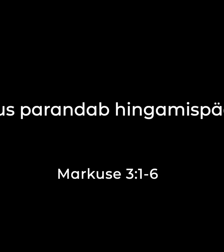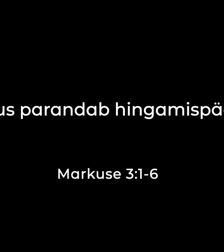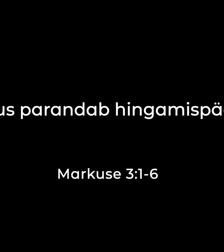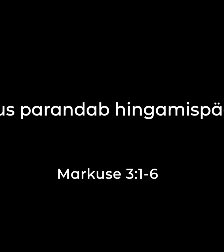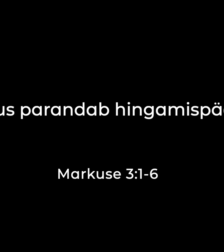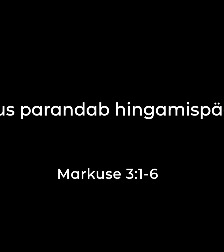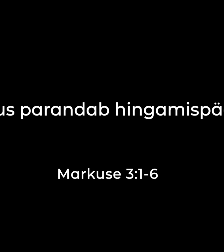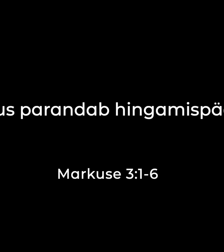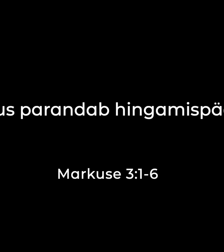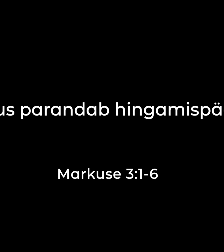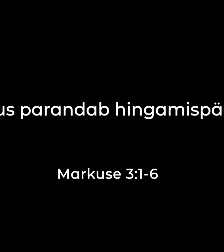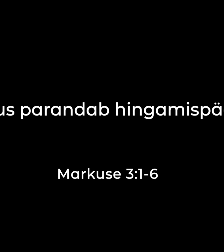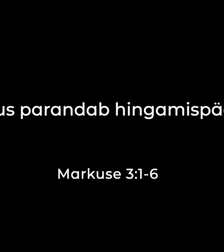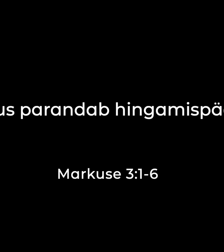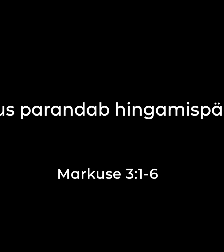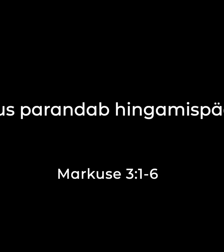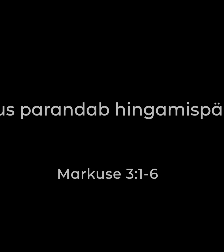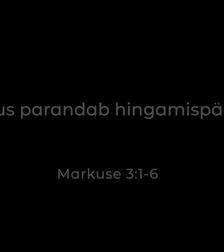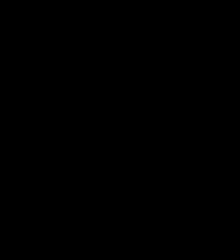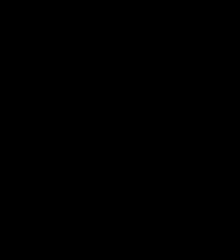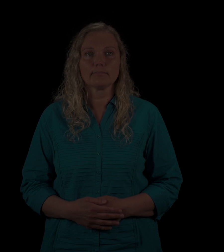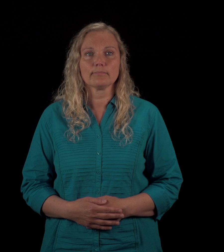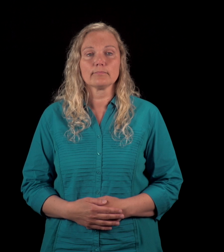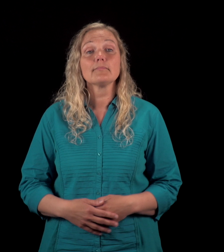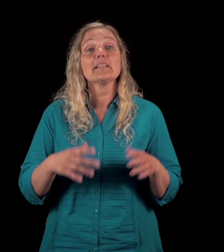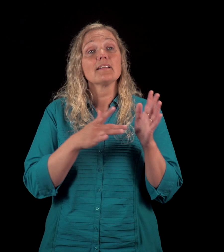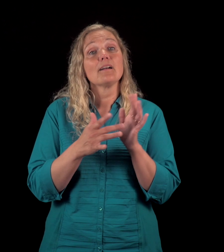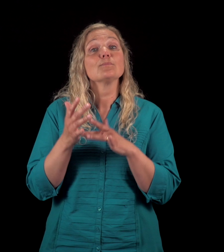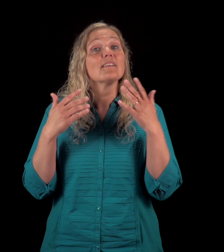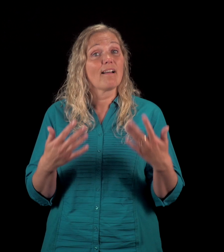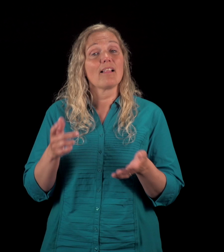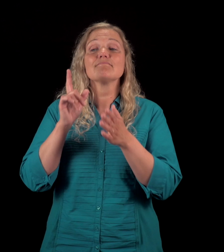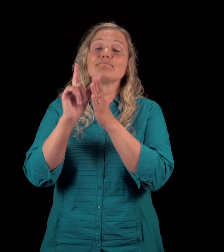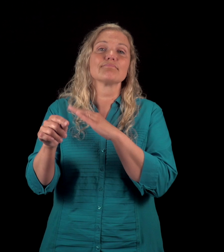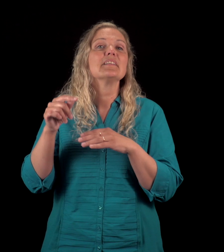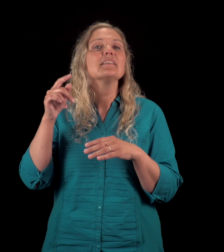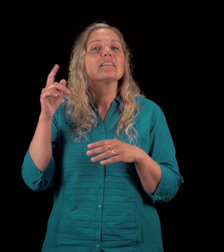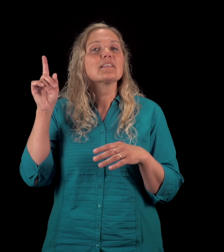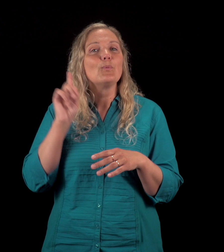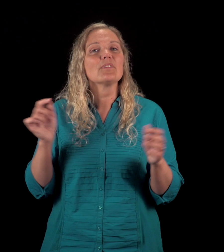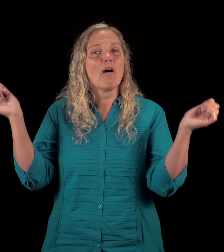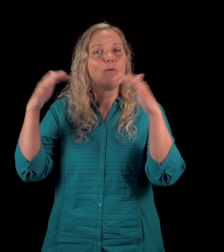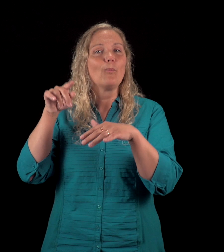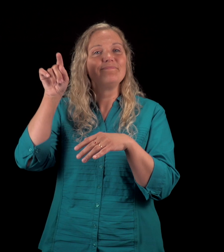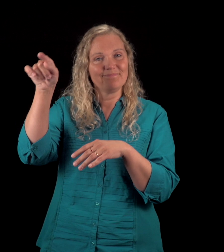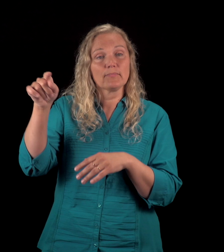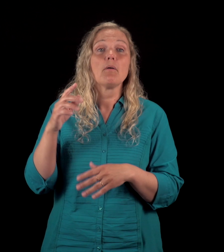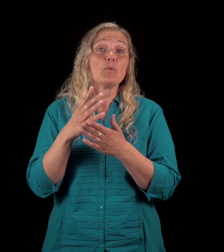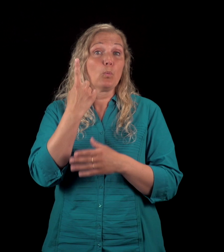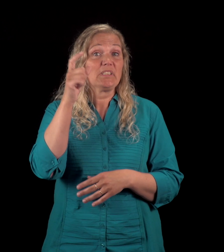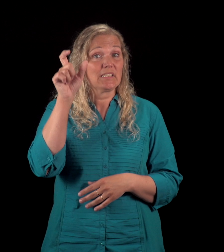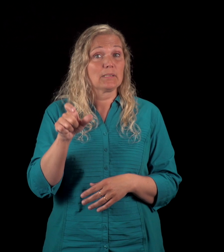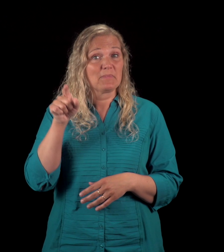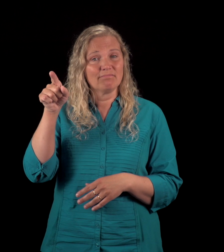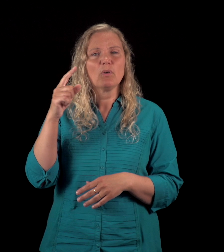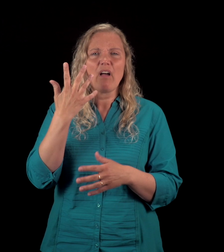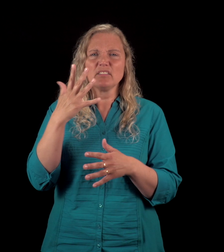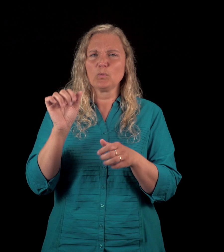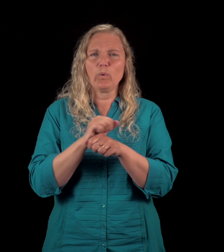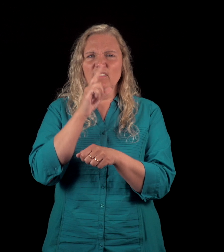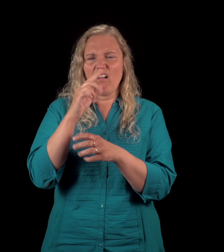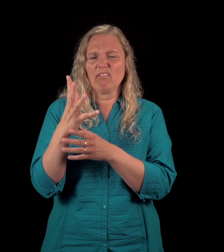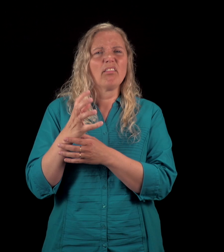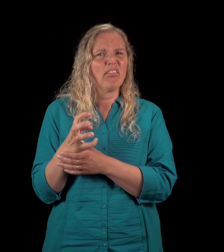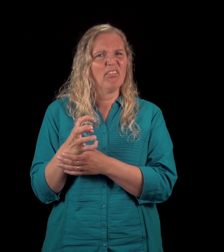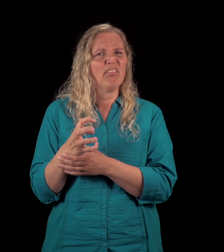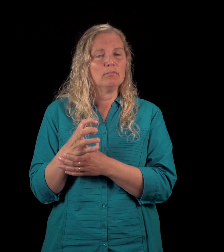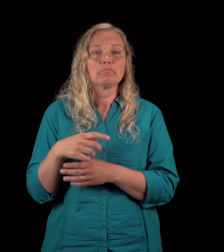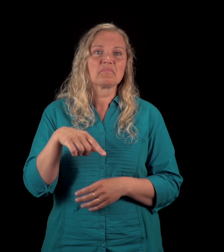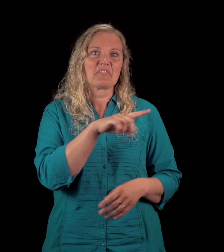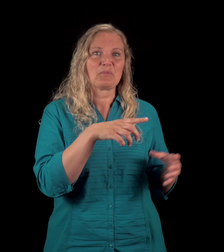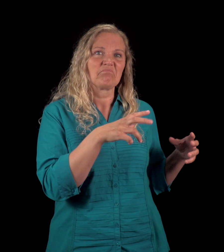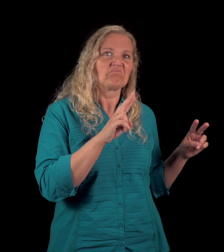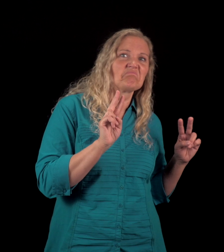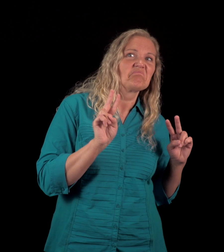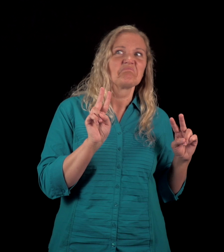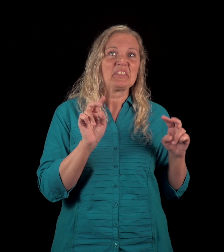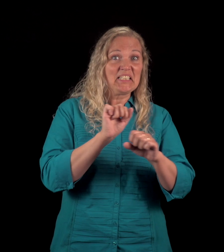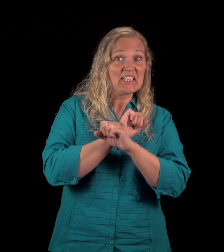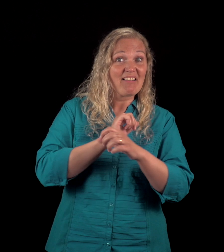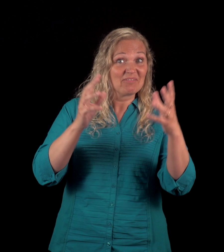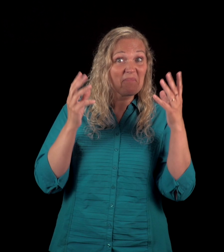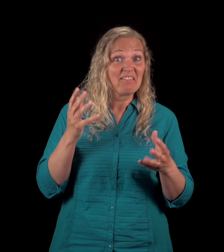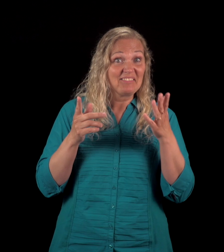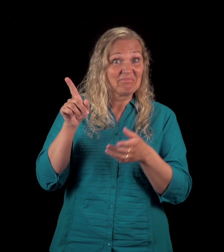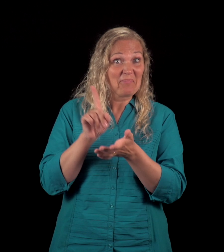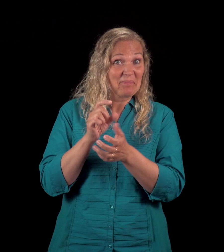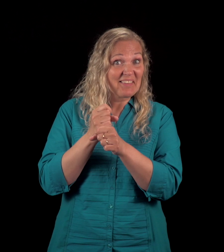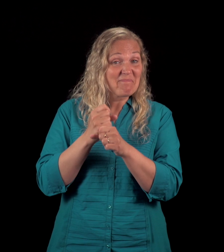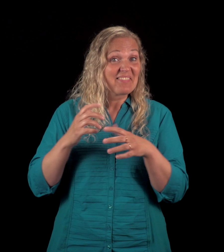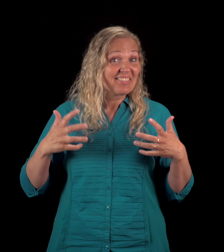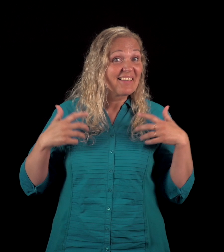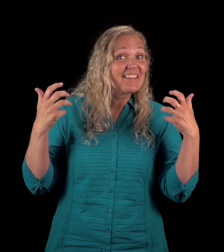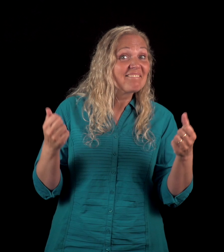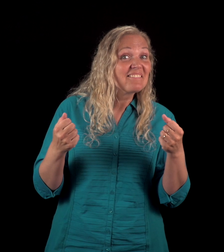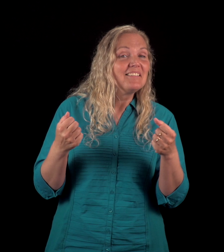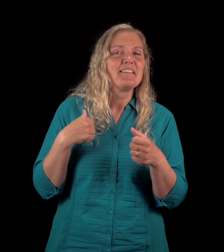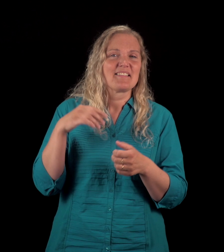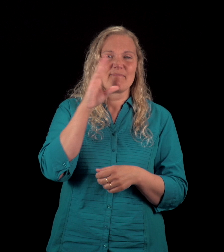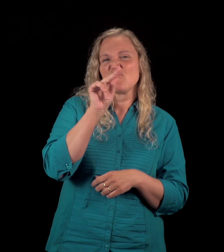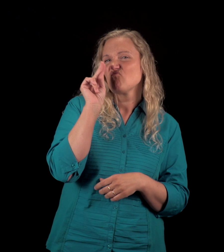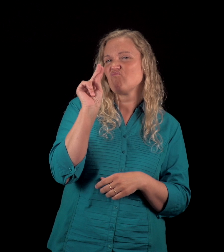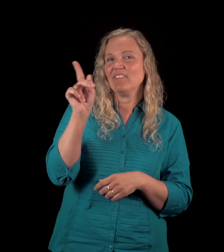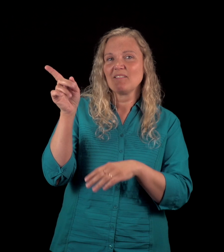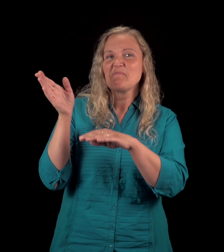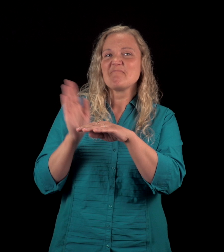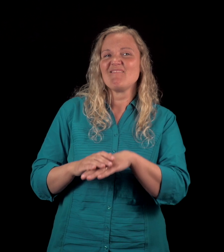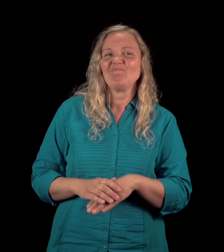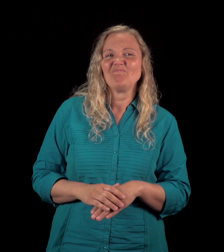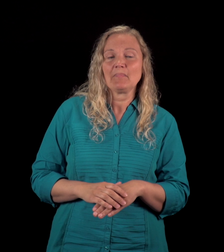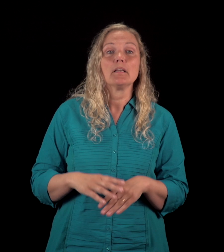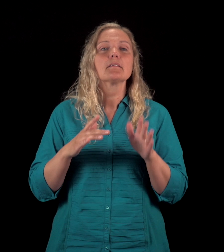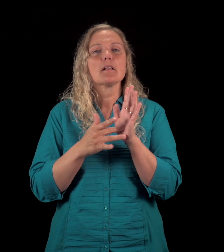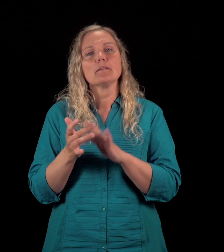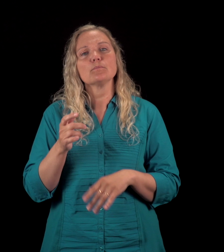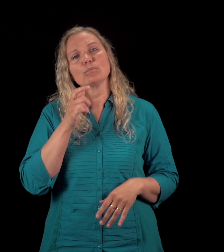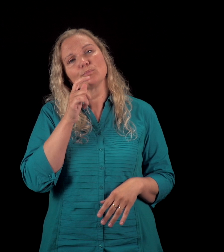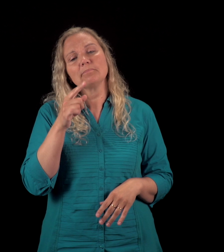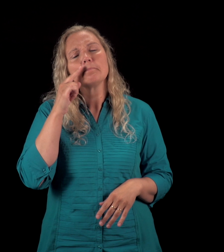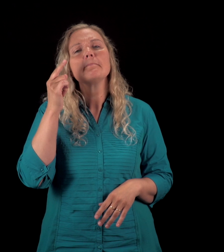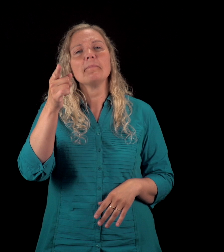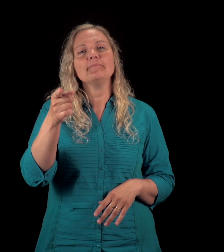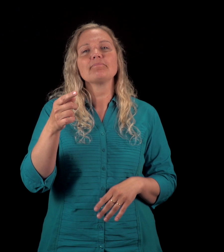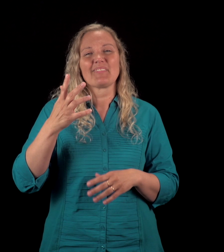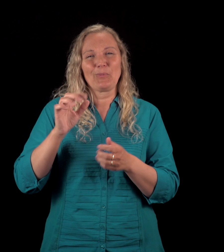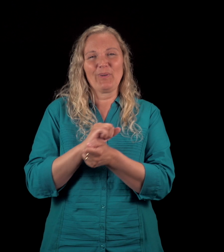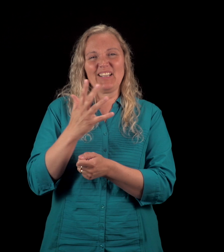Once again Jesus entered the synagogue, and a man with a withered hand was there. In order to accuse Jesus, they were watching to see if He would heal on the Sabbath.